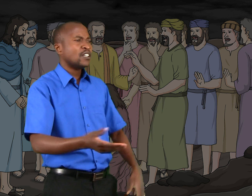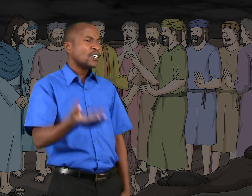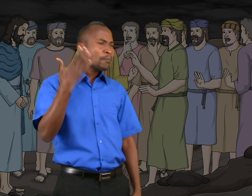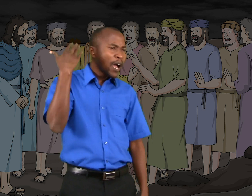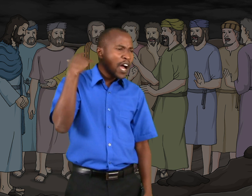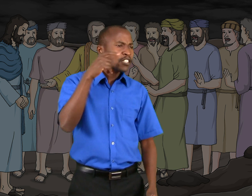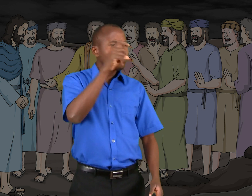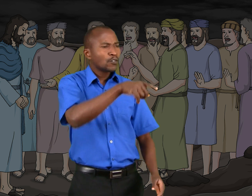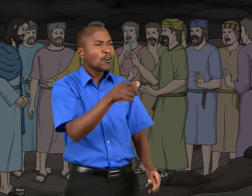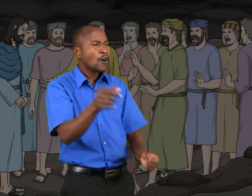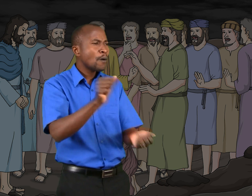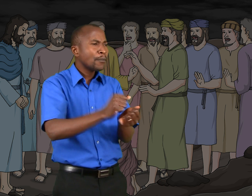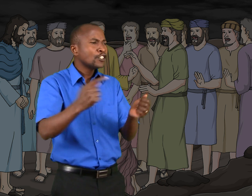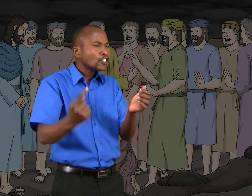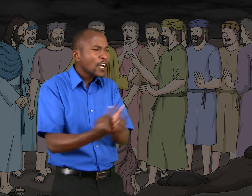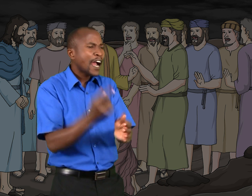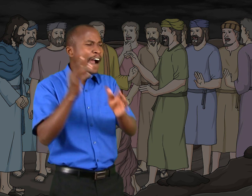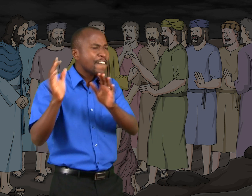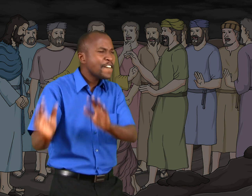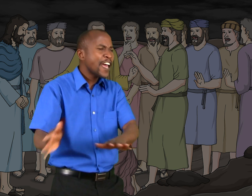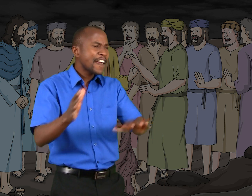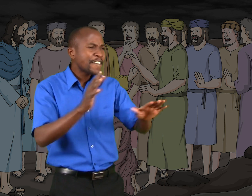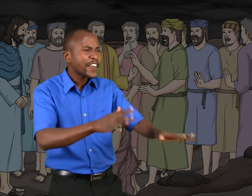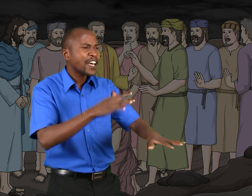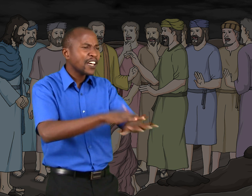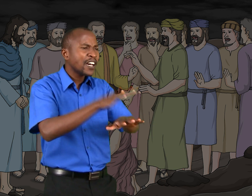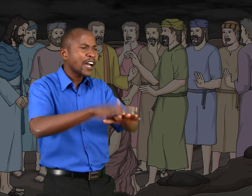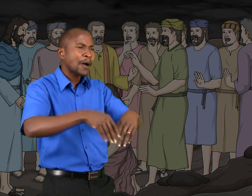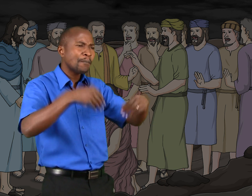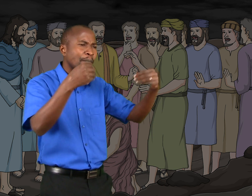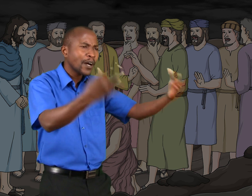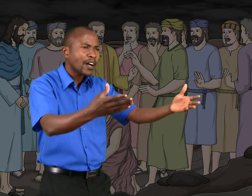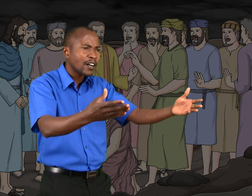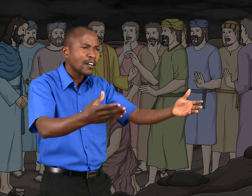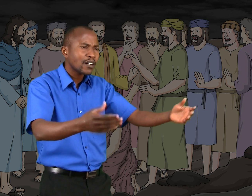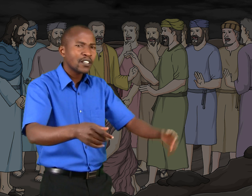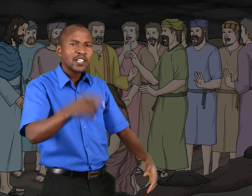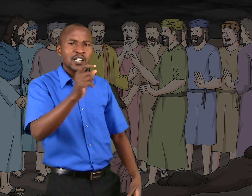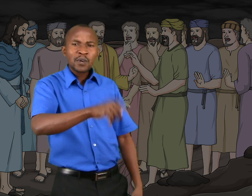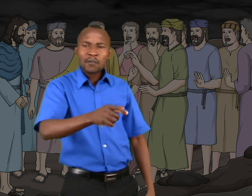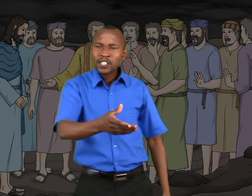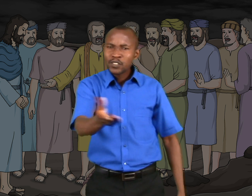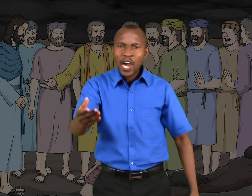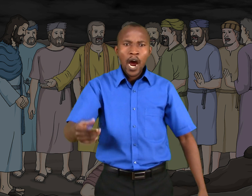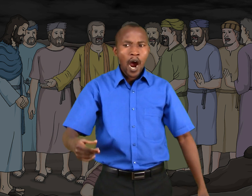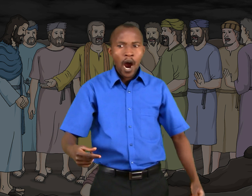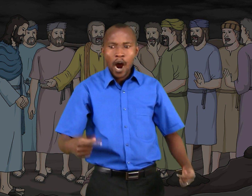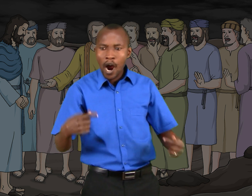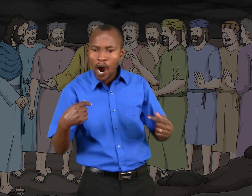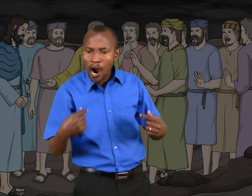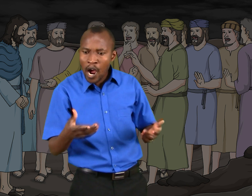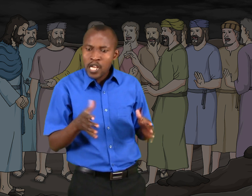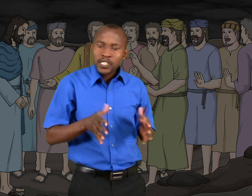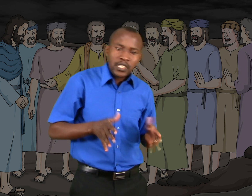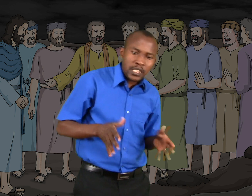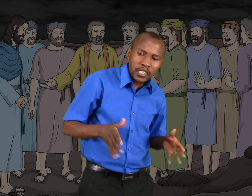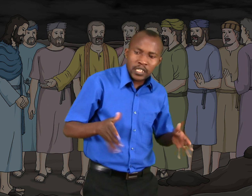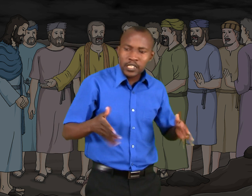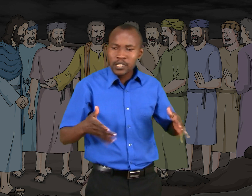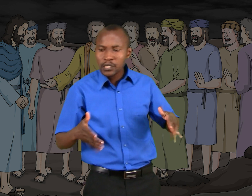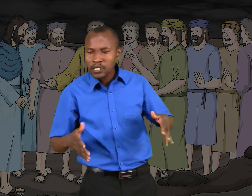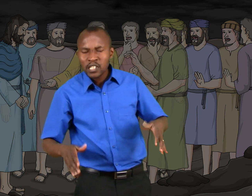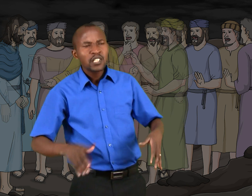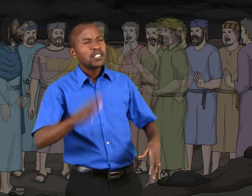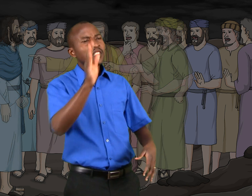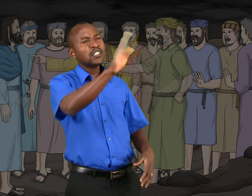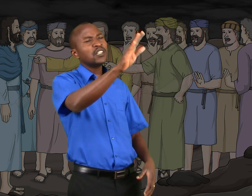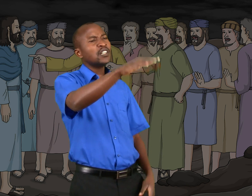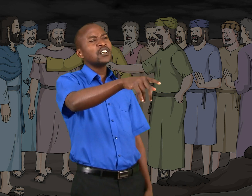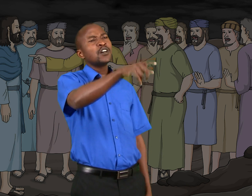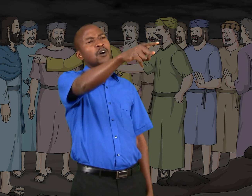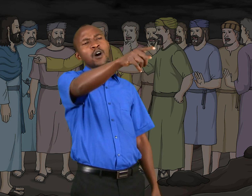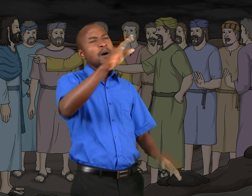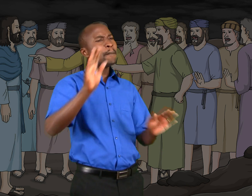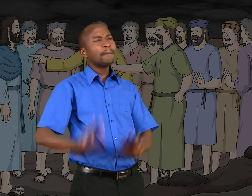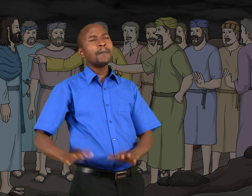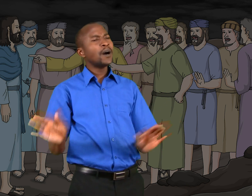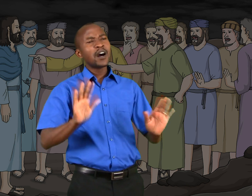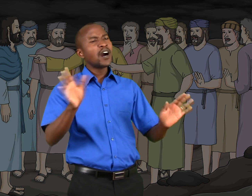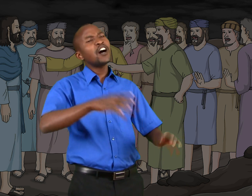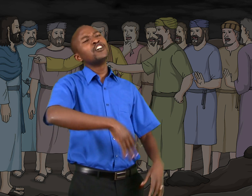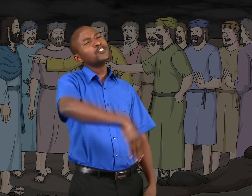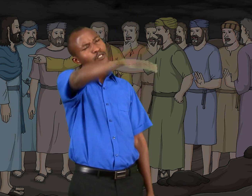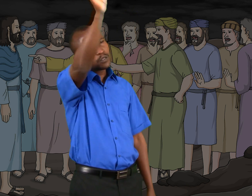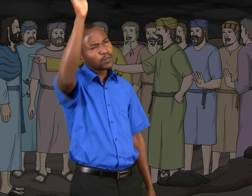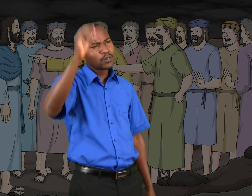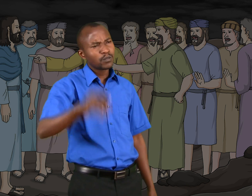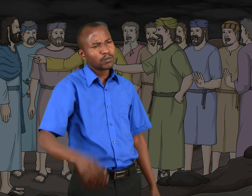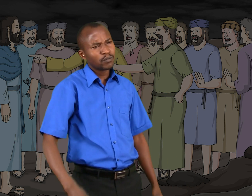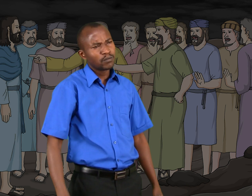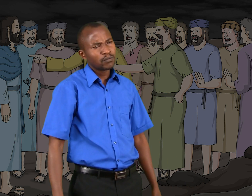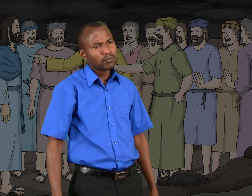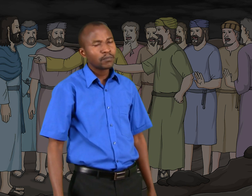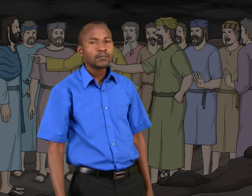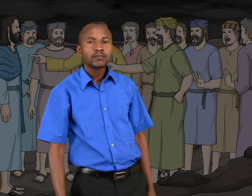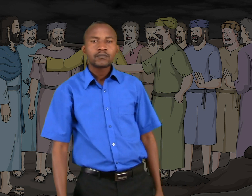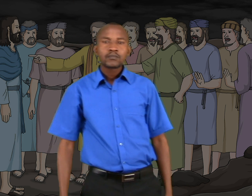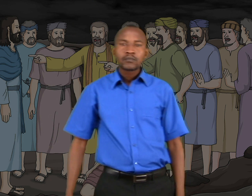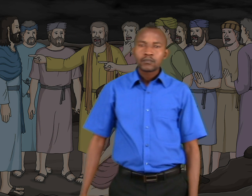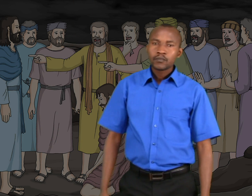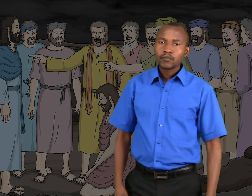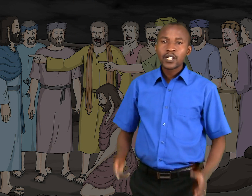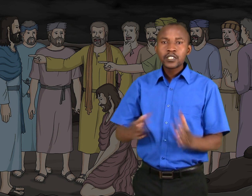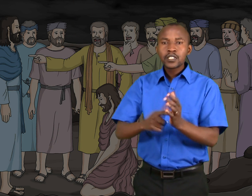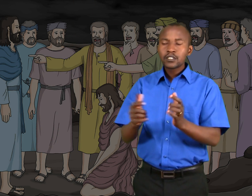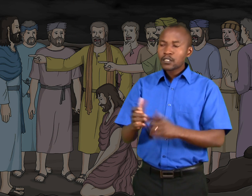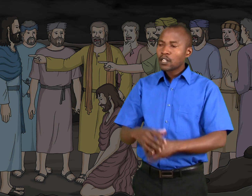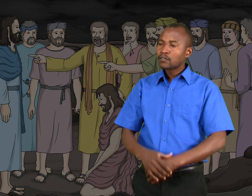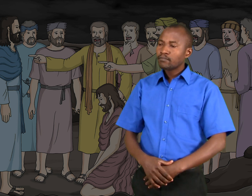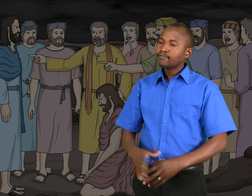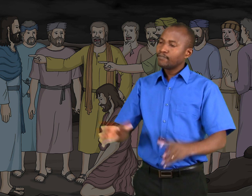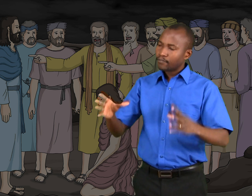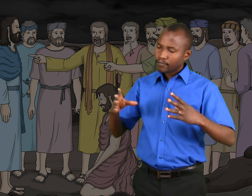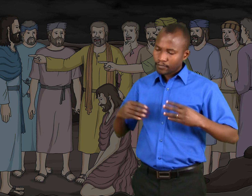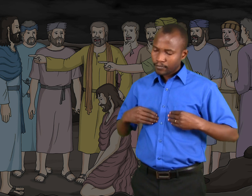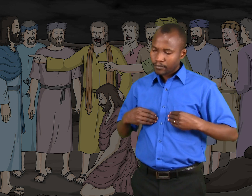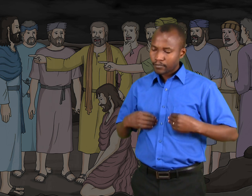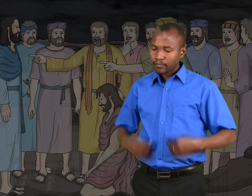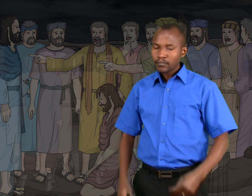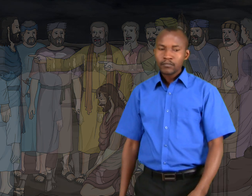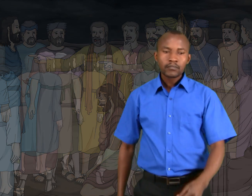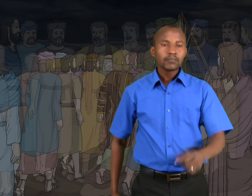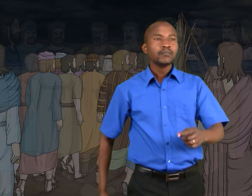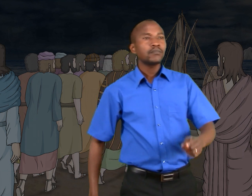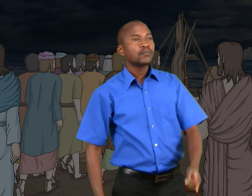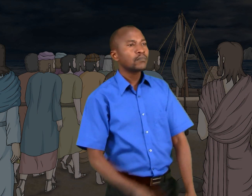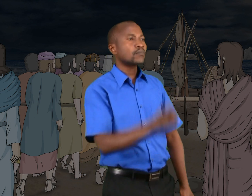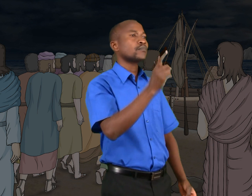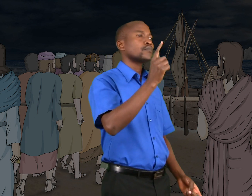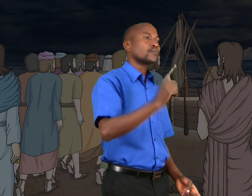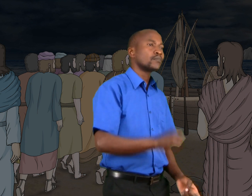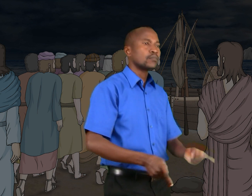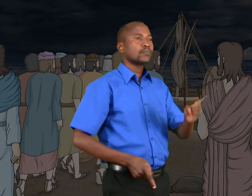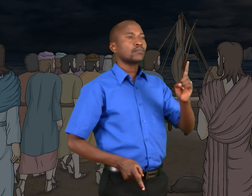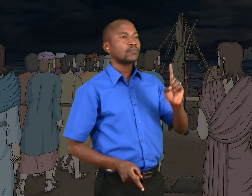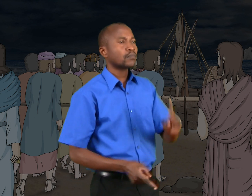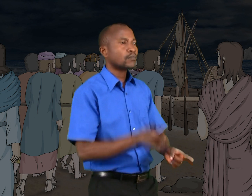And the people began to beg Jesus to leave their region.